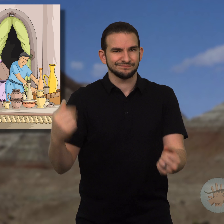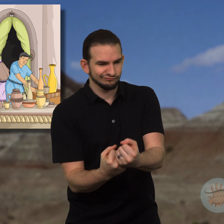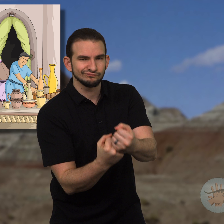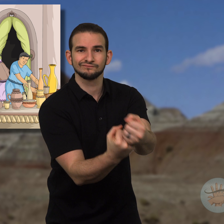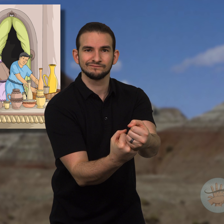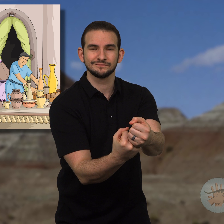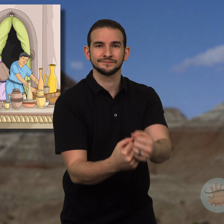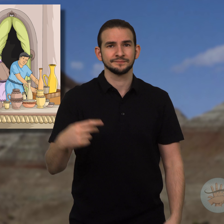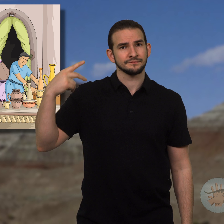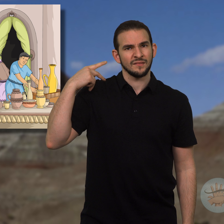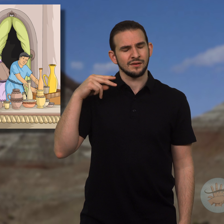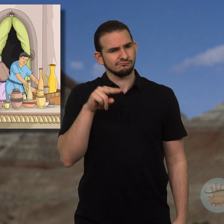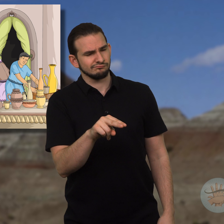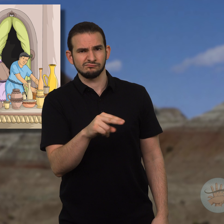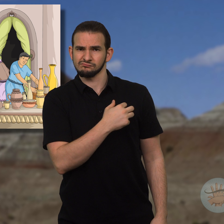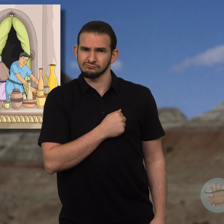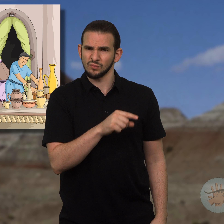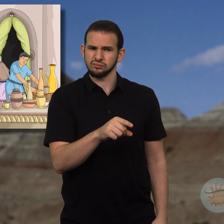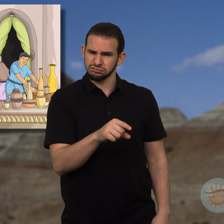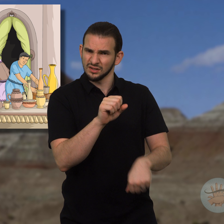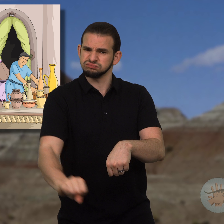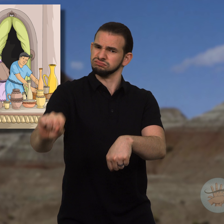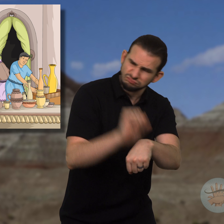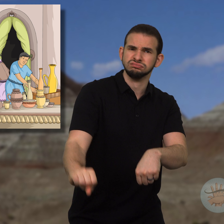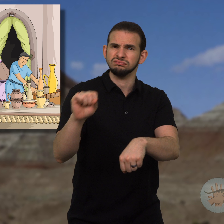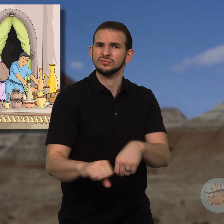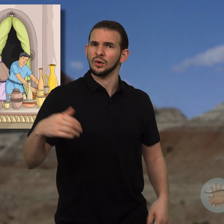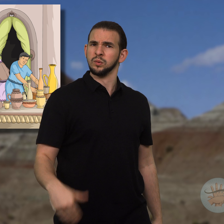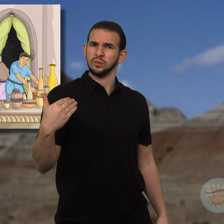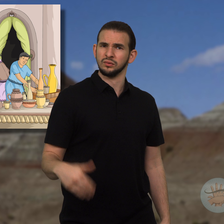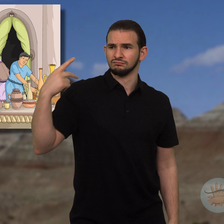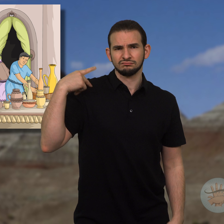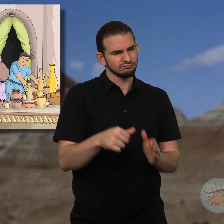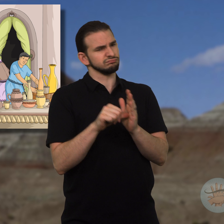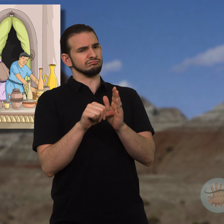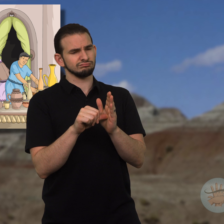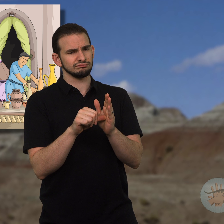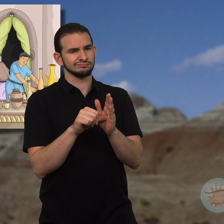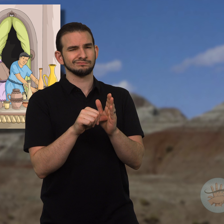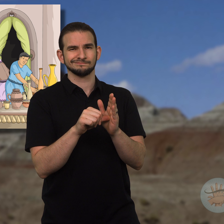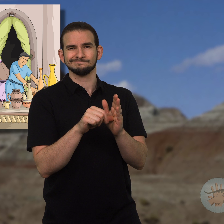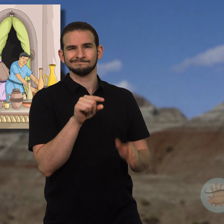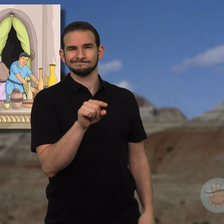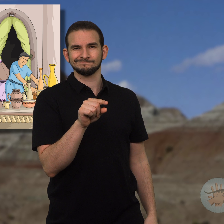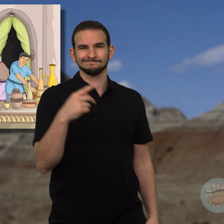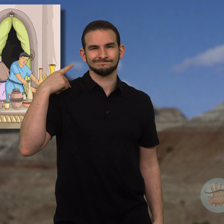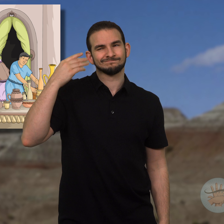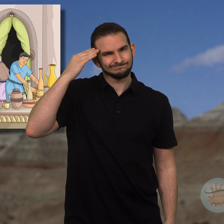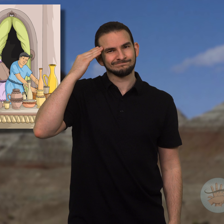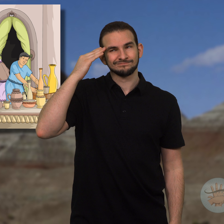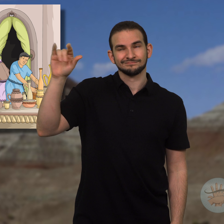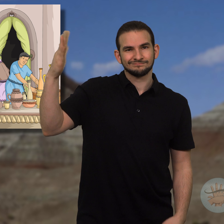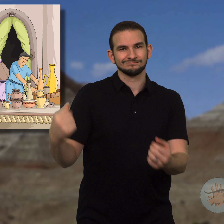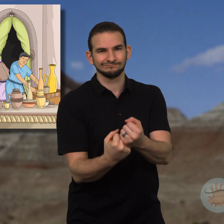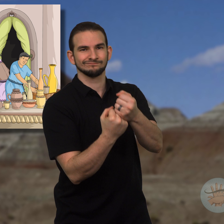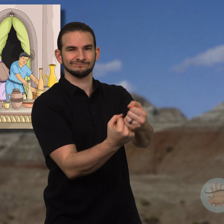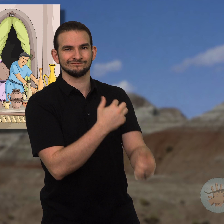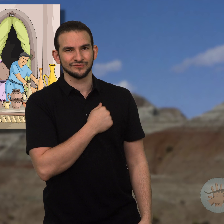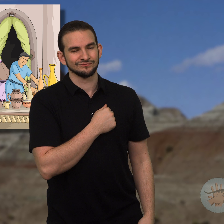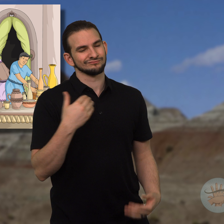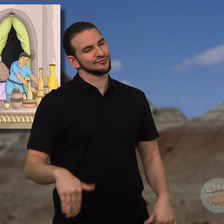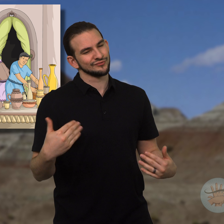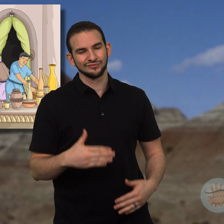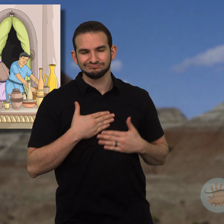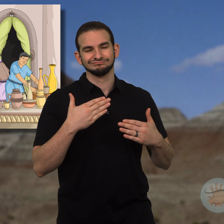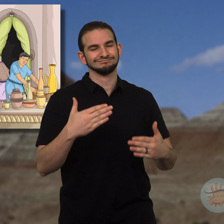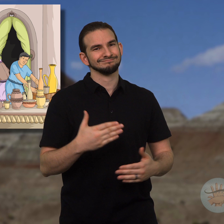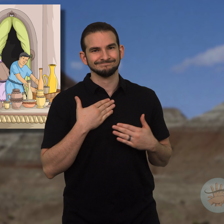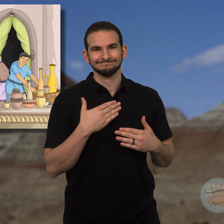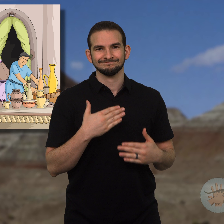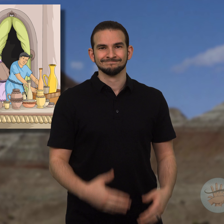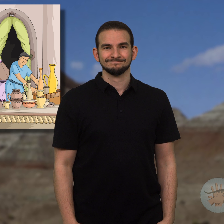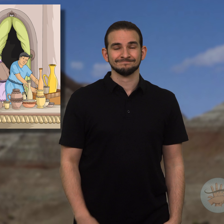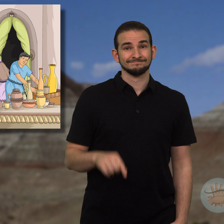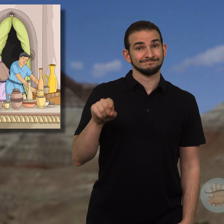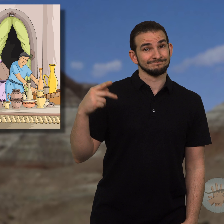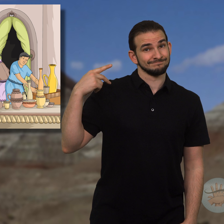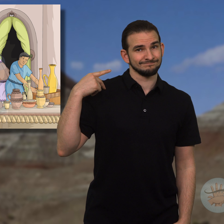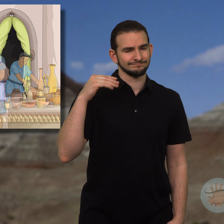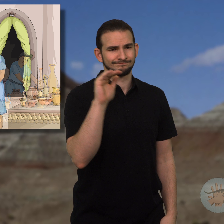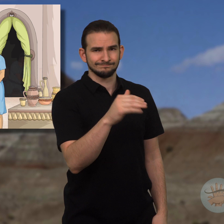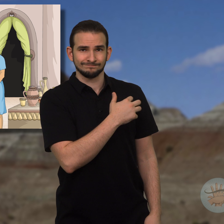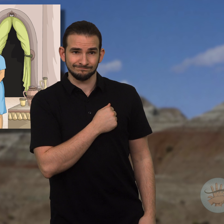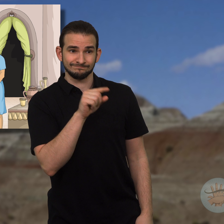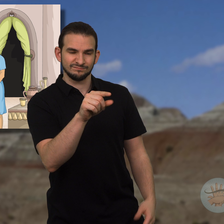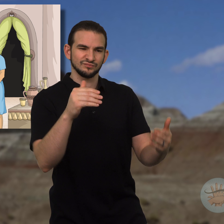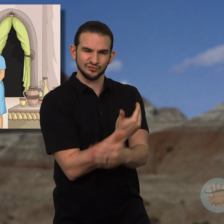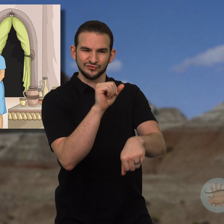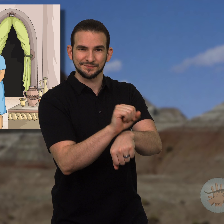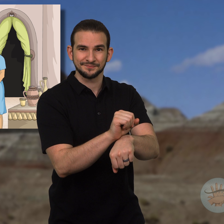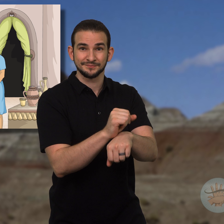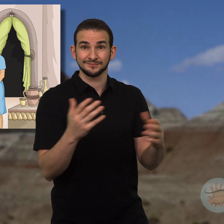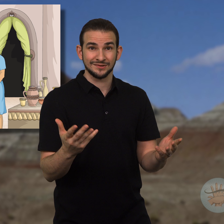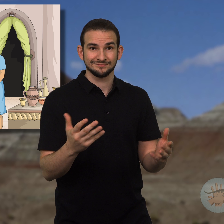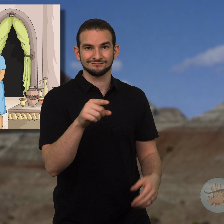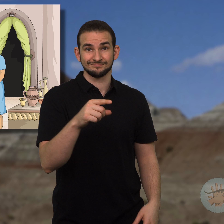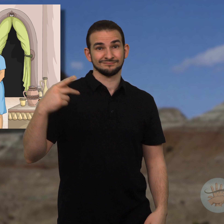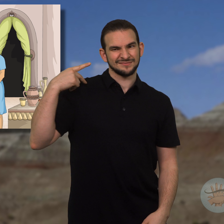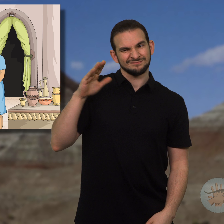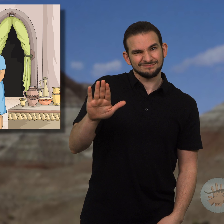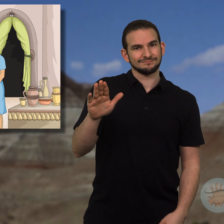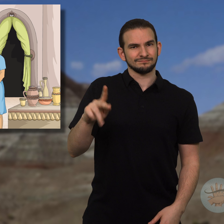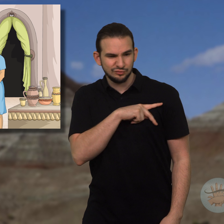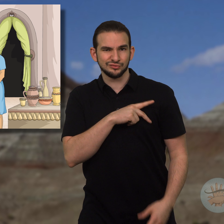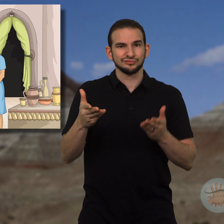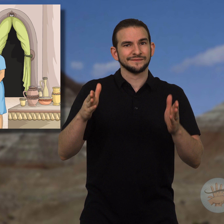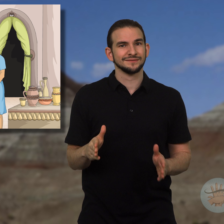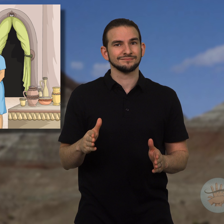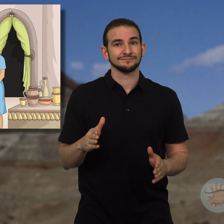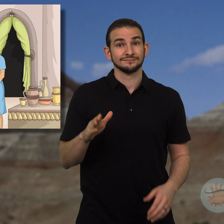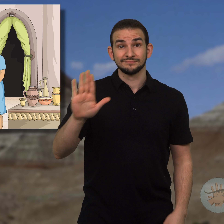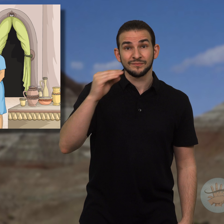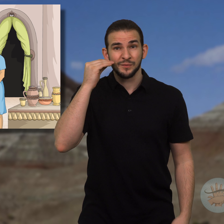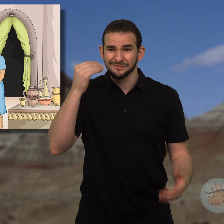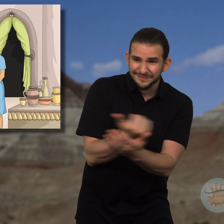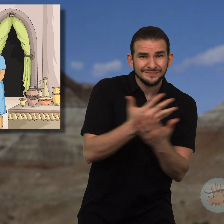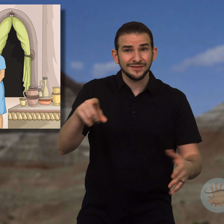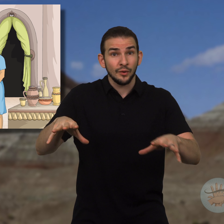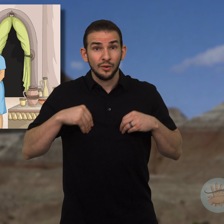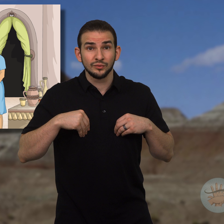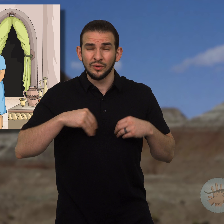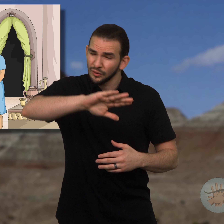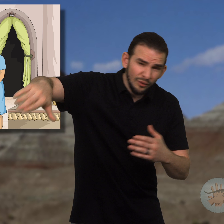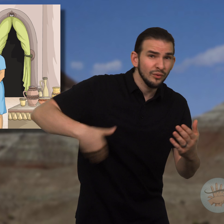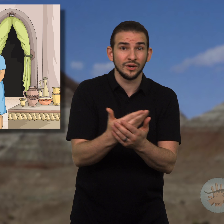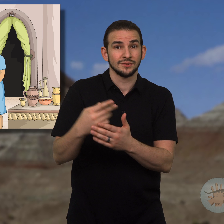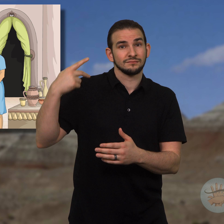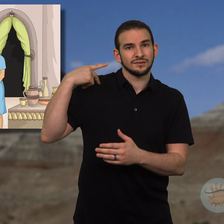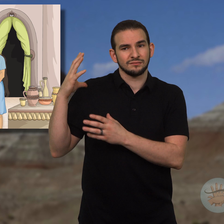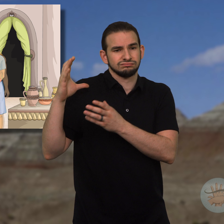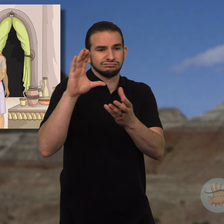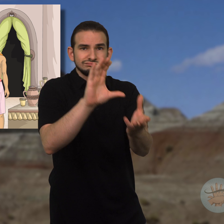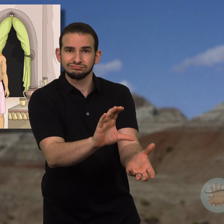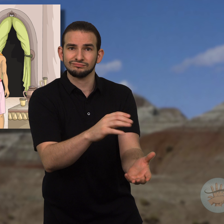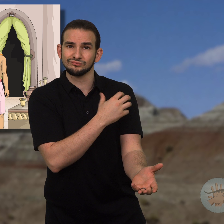When his master saw that the LORD was with him and made him prosper in all he did, Joseph found favor in his sight and became his personal attendant.